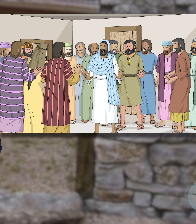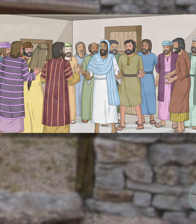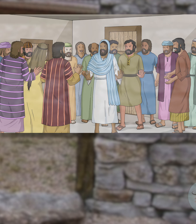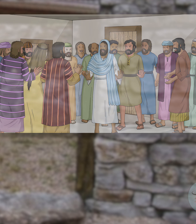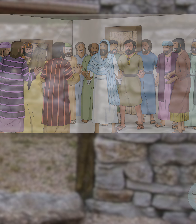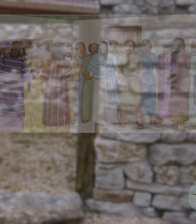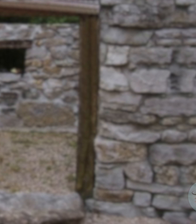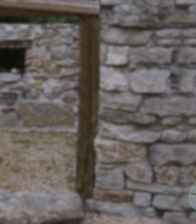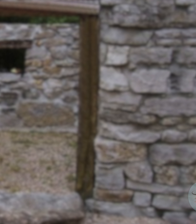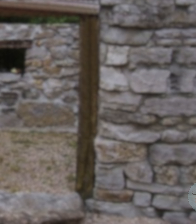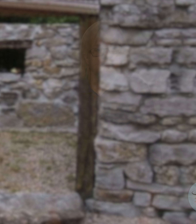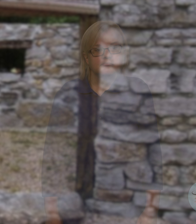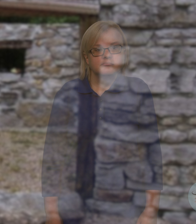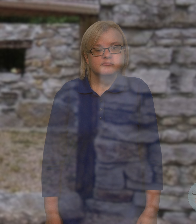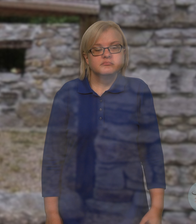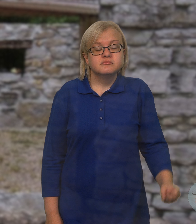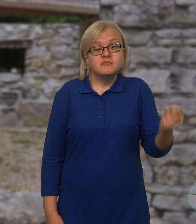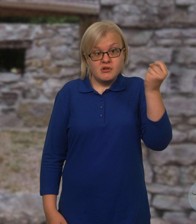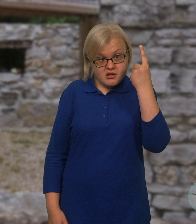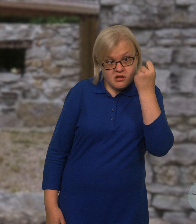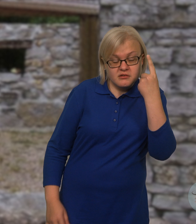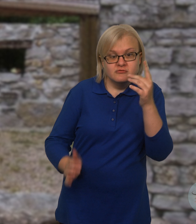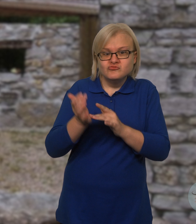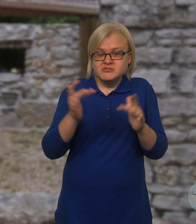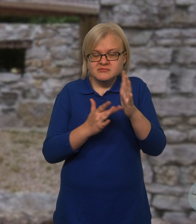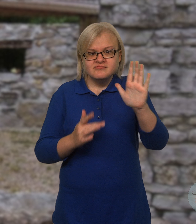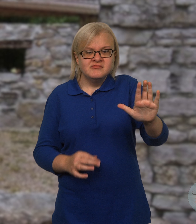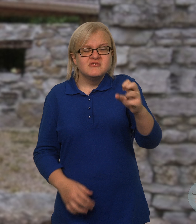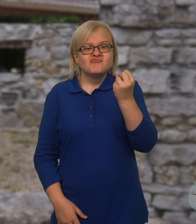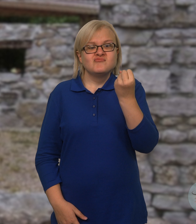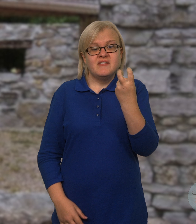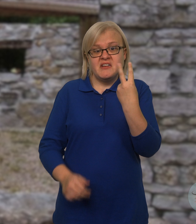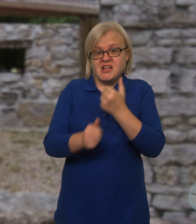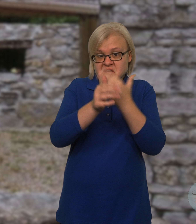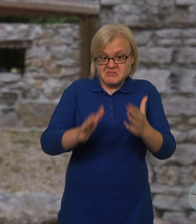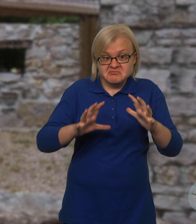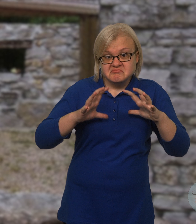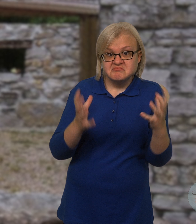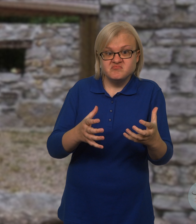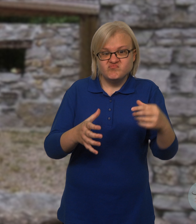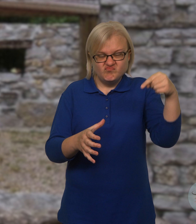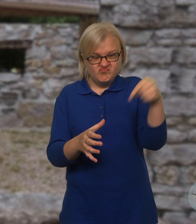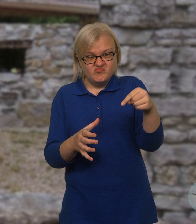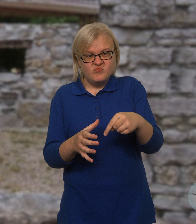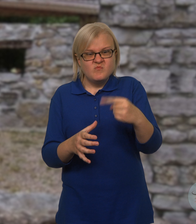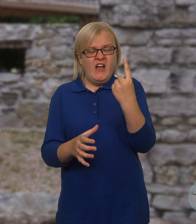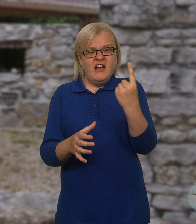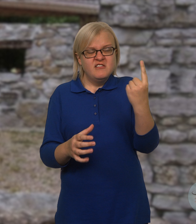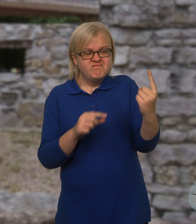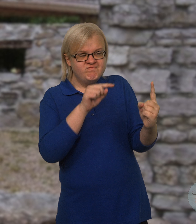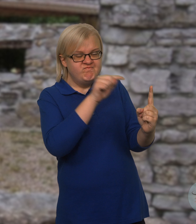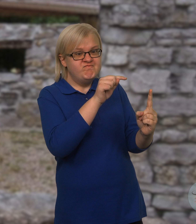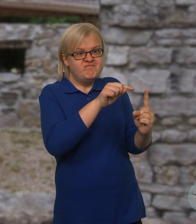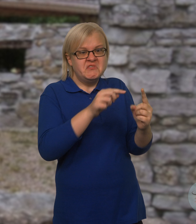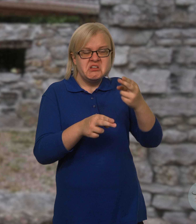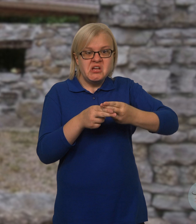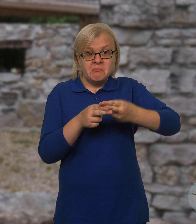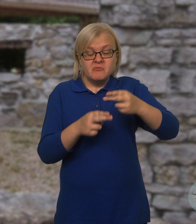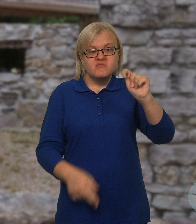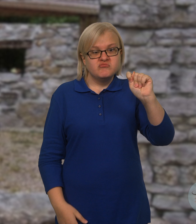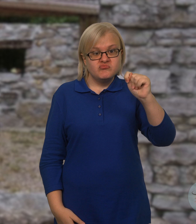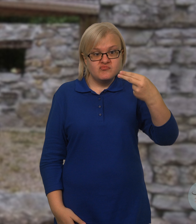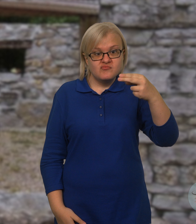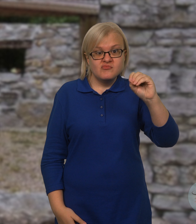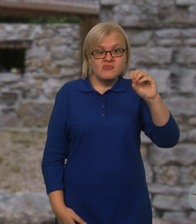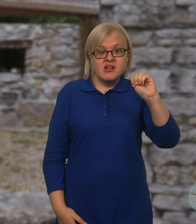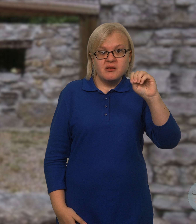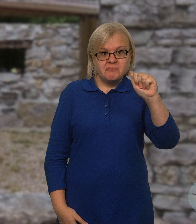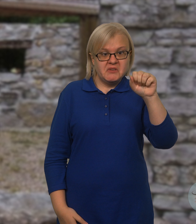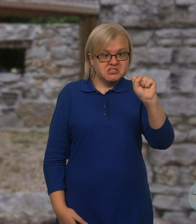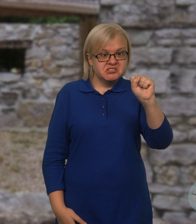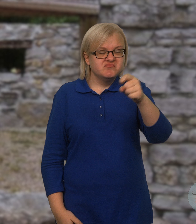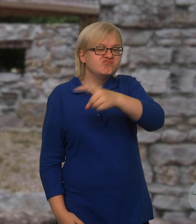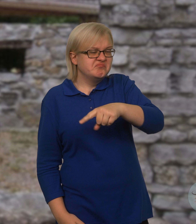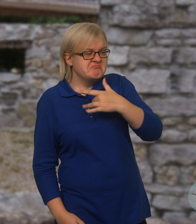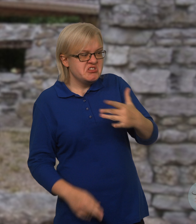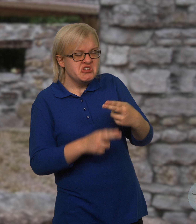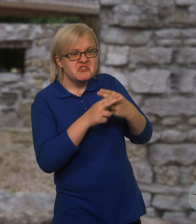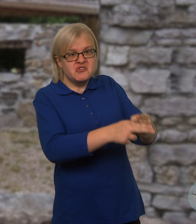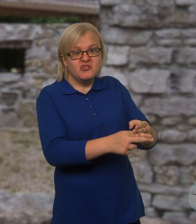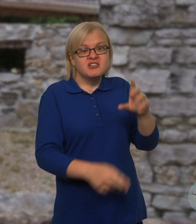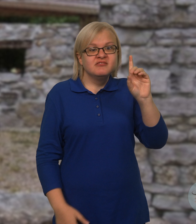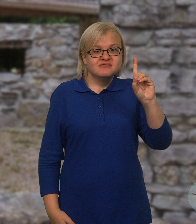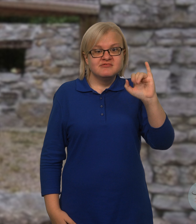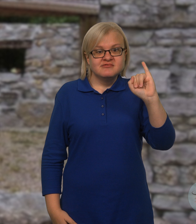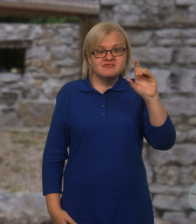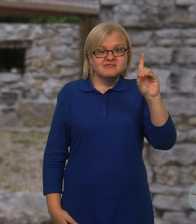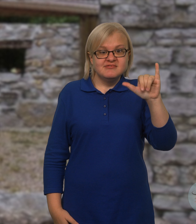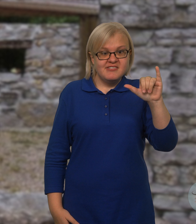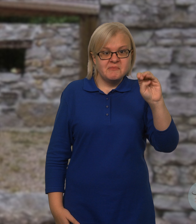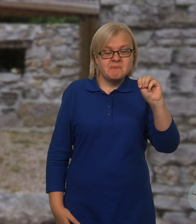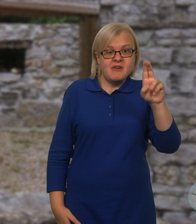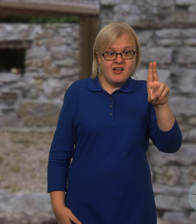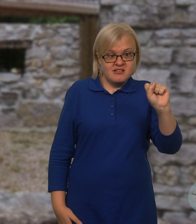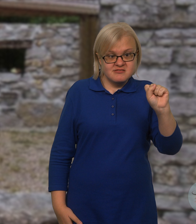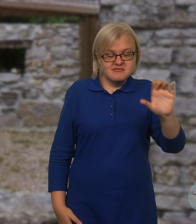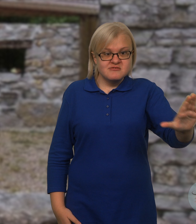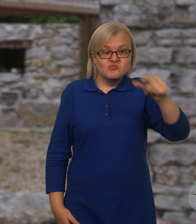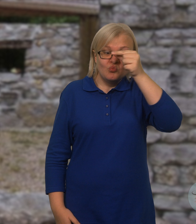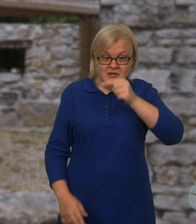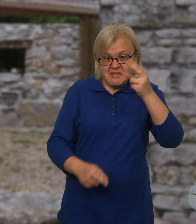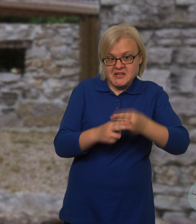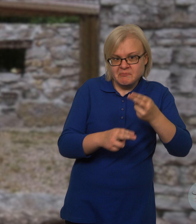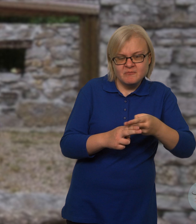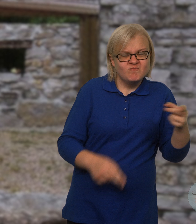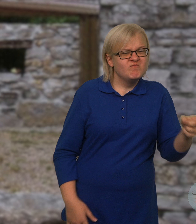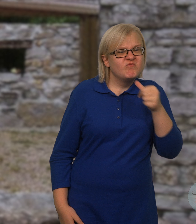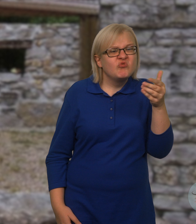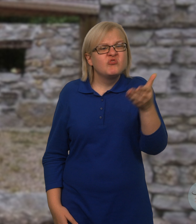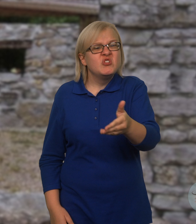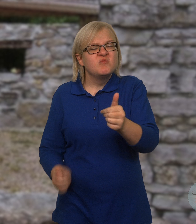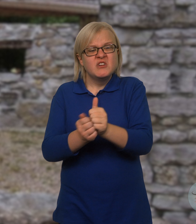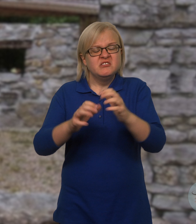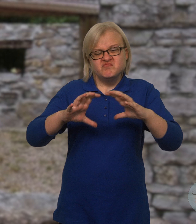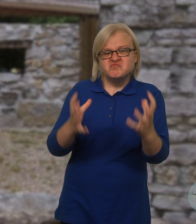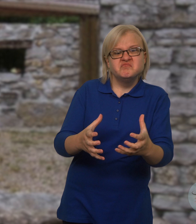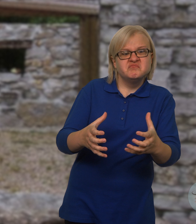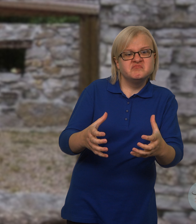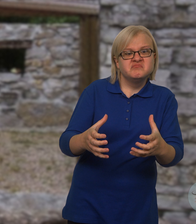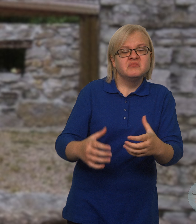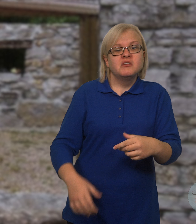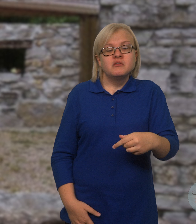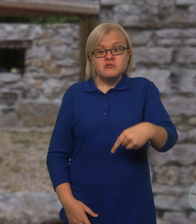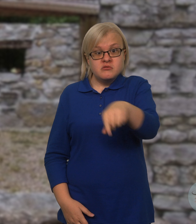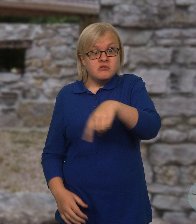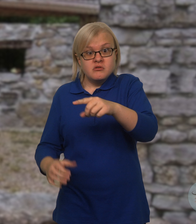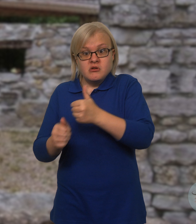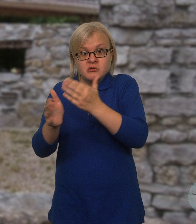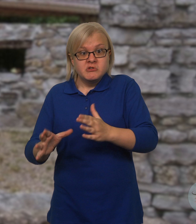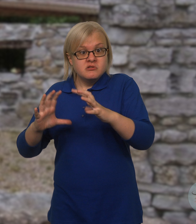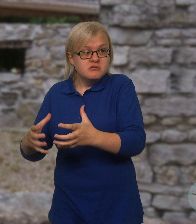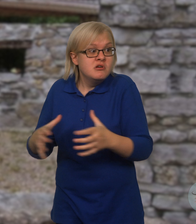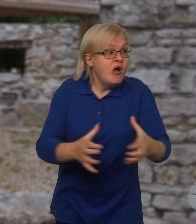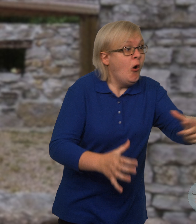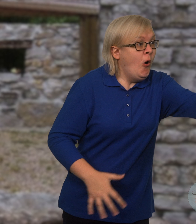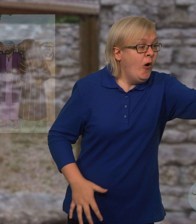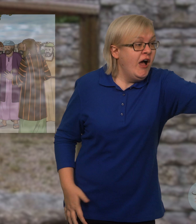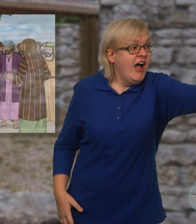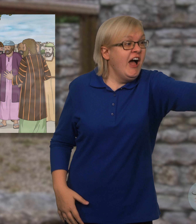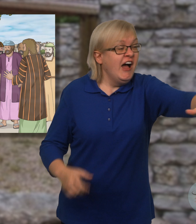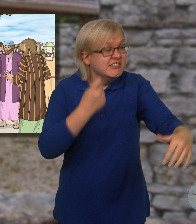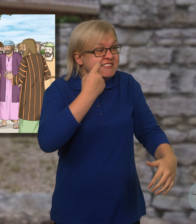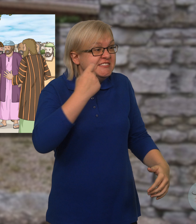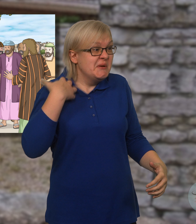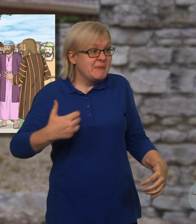Now Thomas called Didymus, one of the Twelve, was not with the disciples when Jesus came.